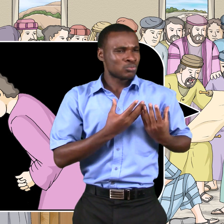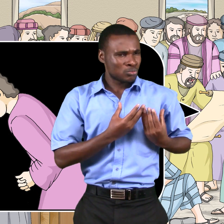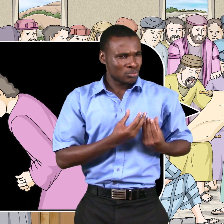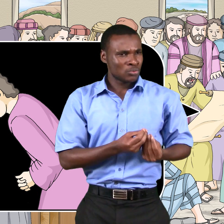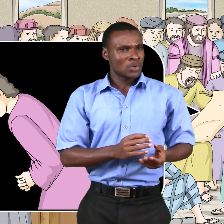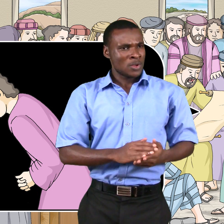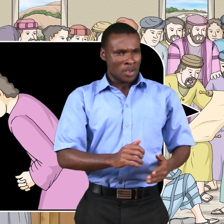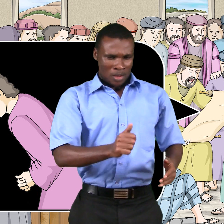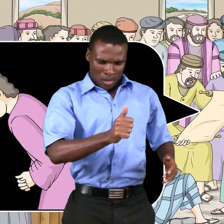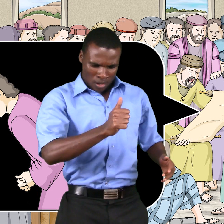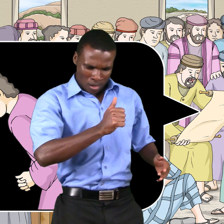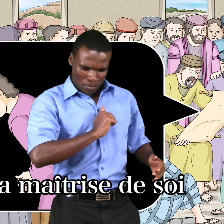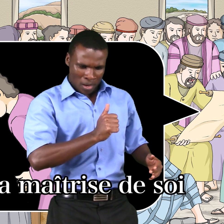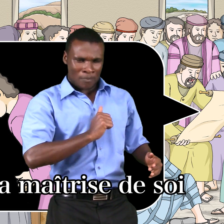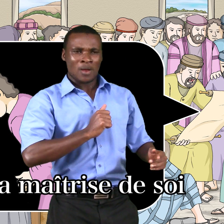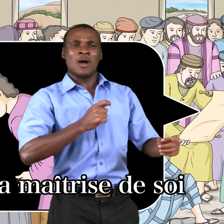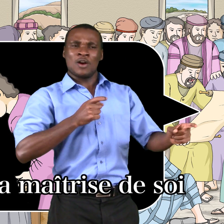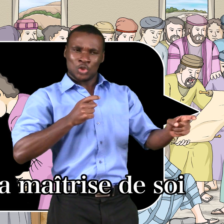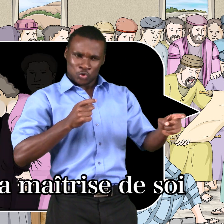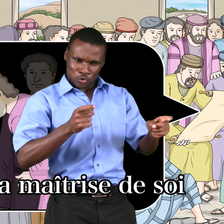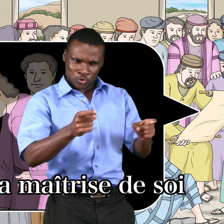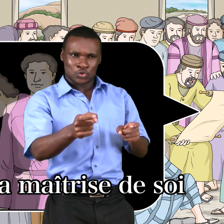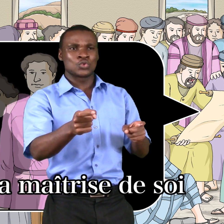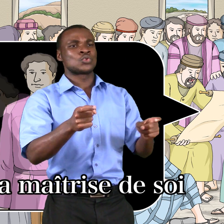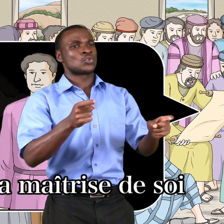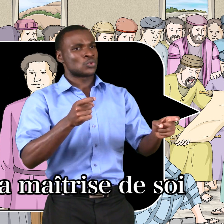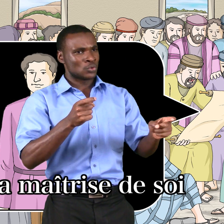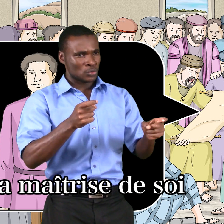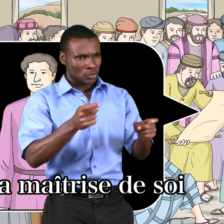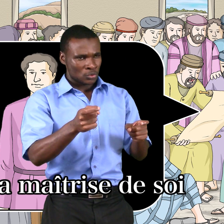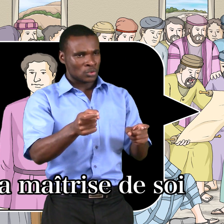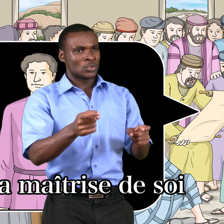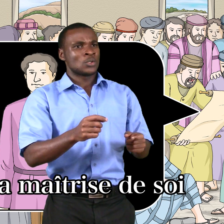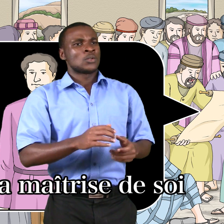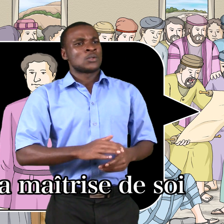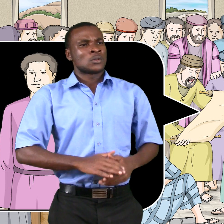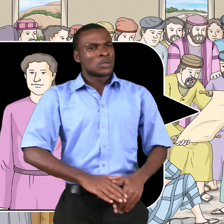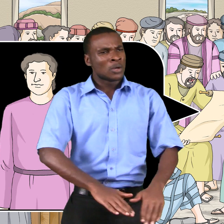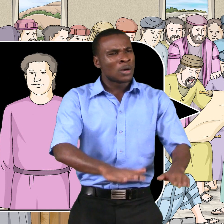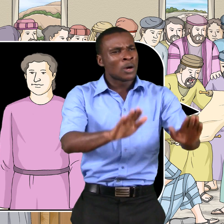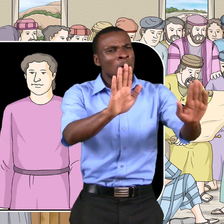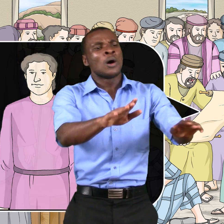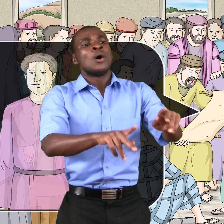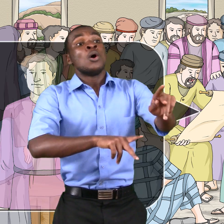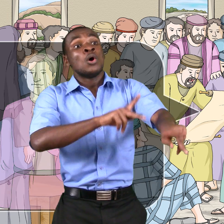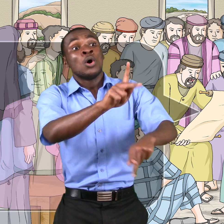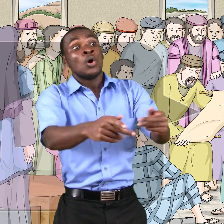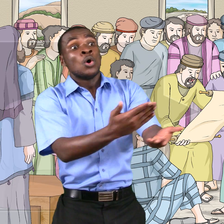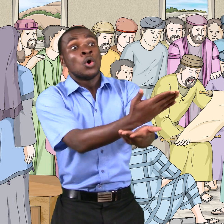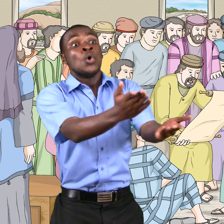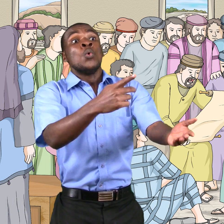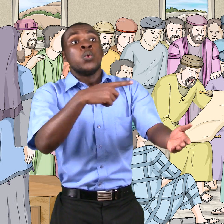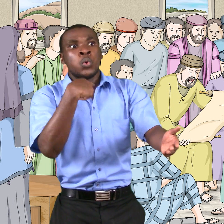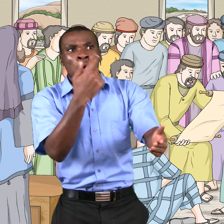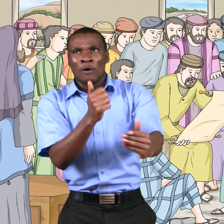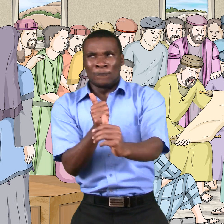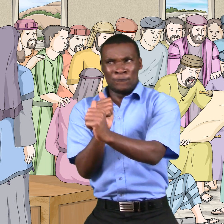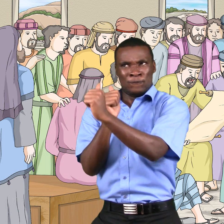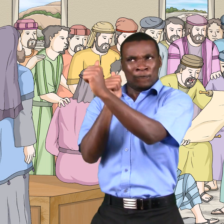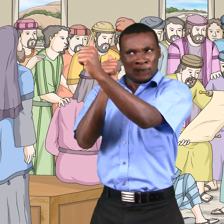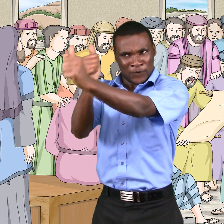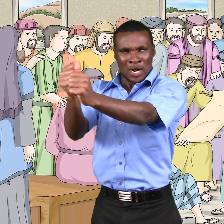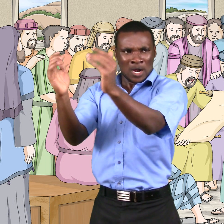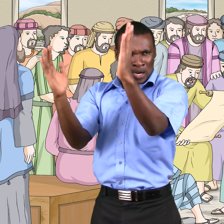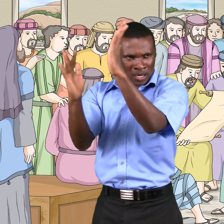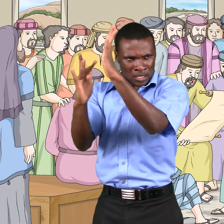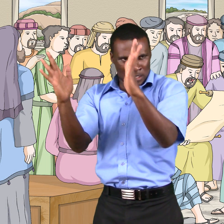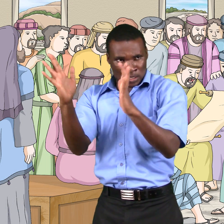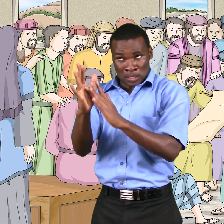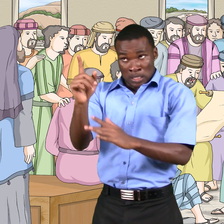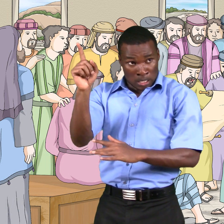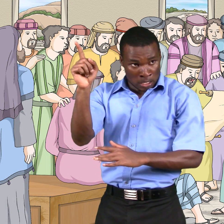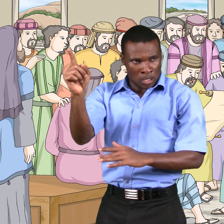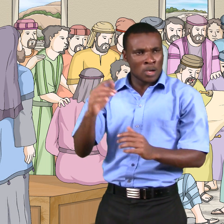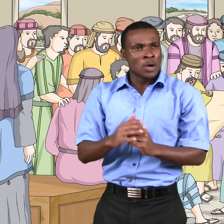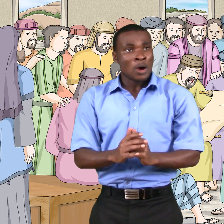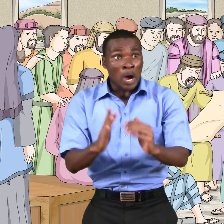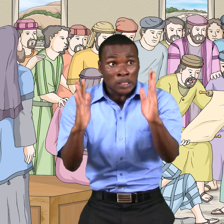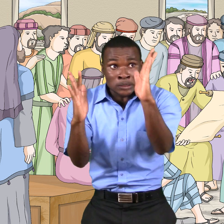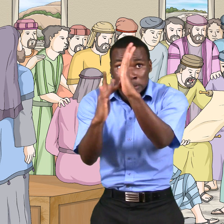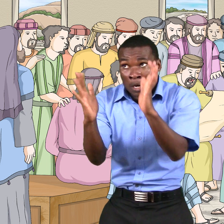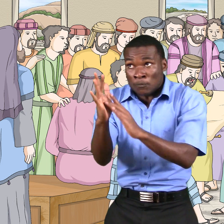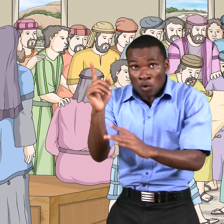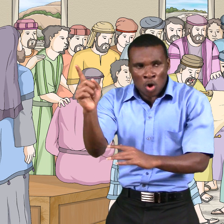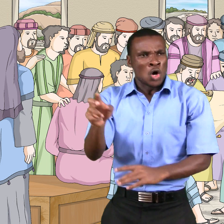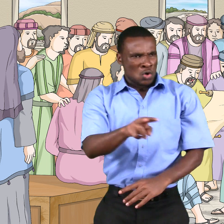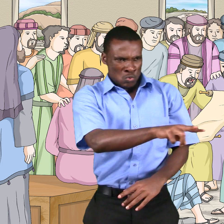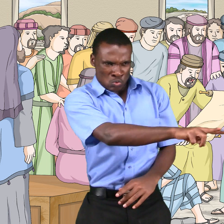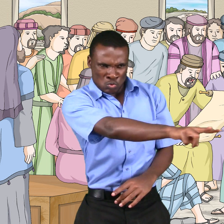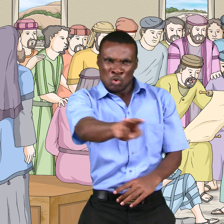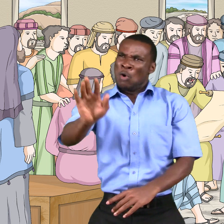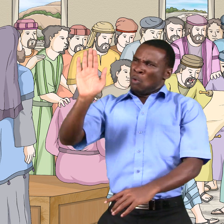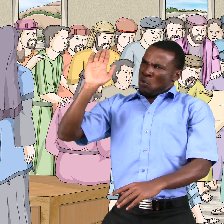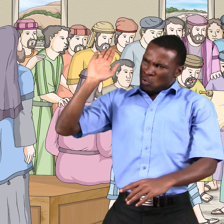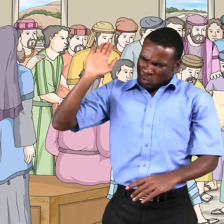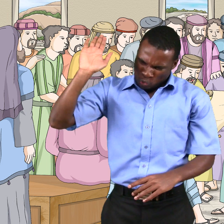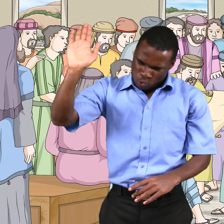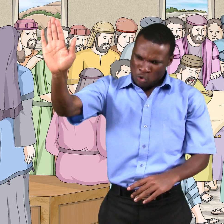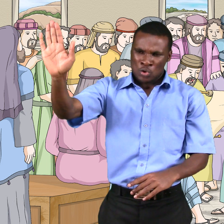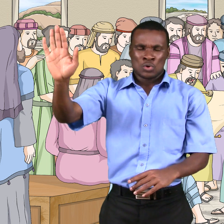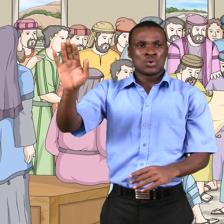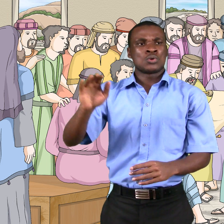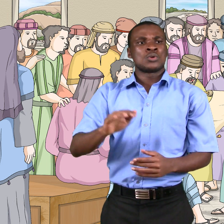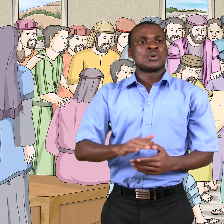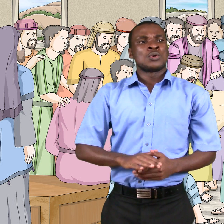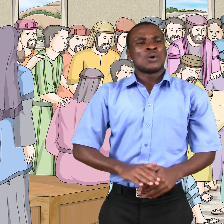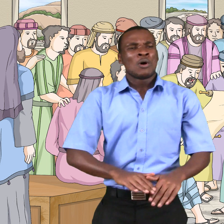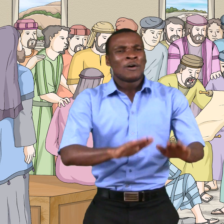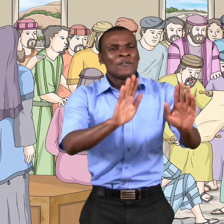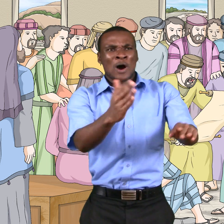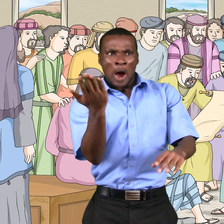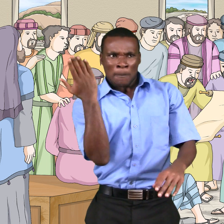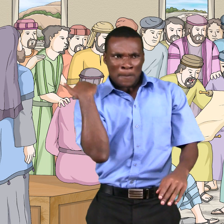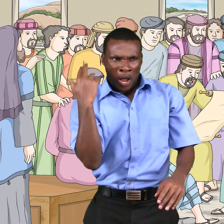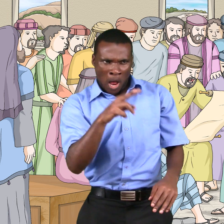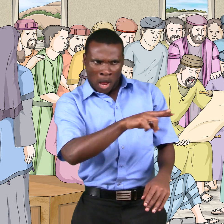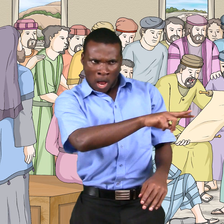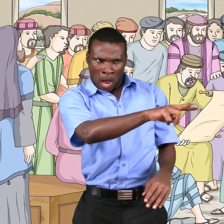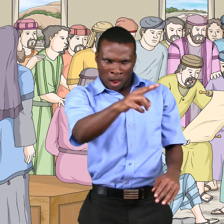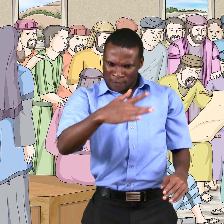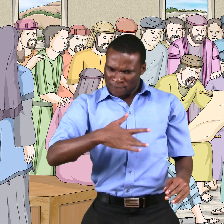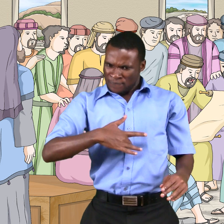Against such things there is no law.